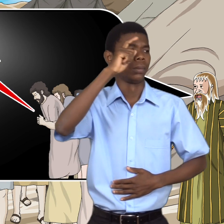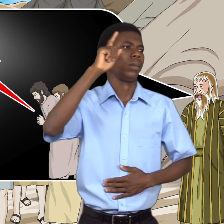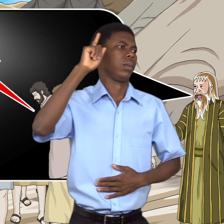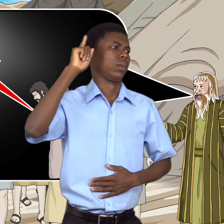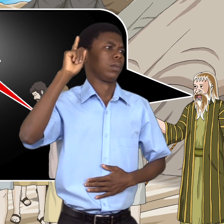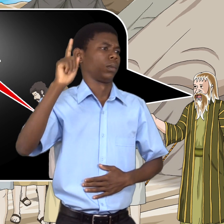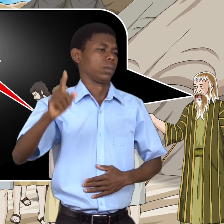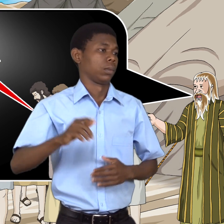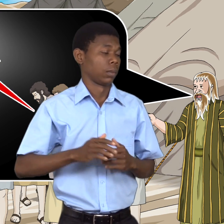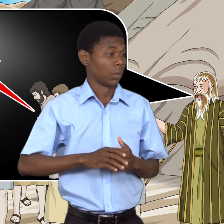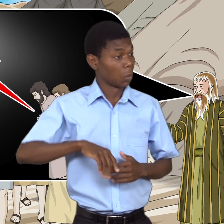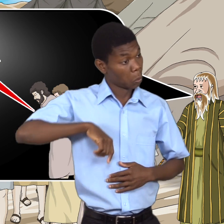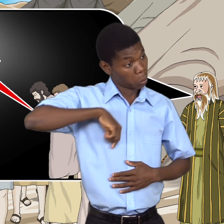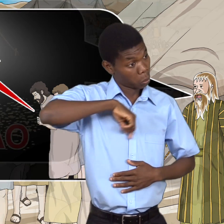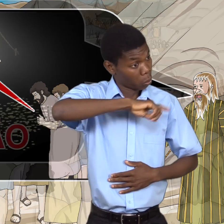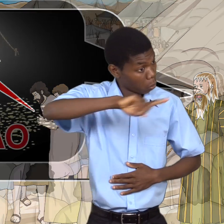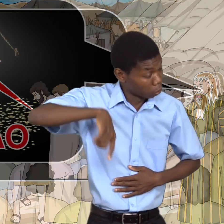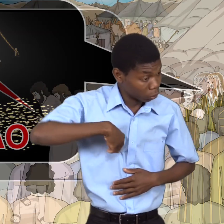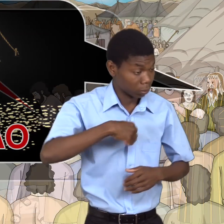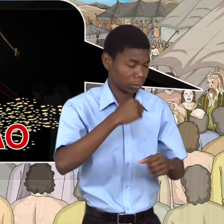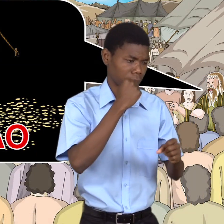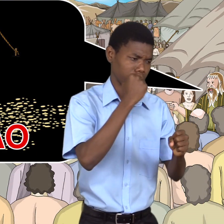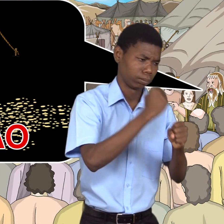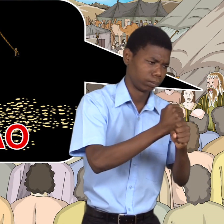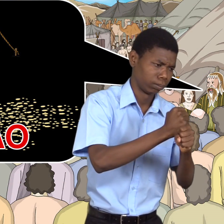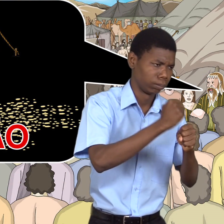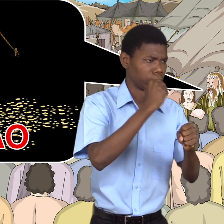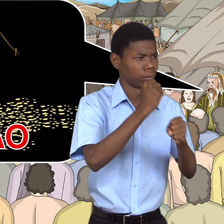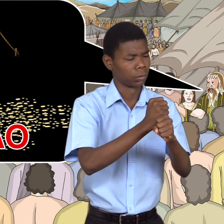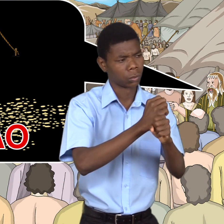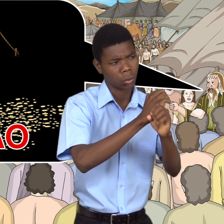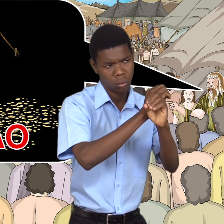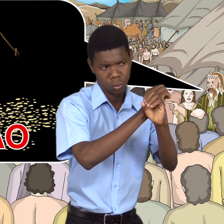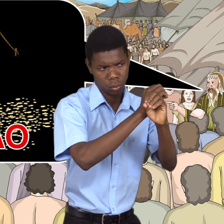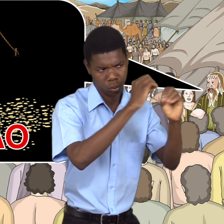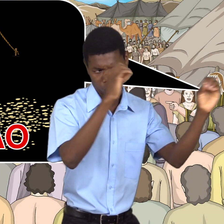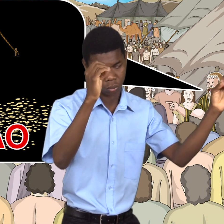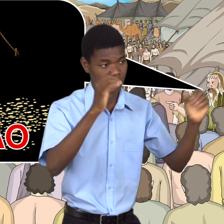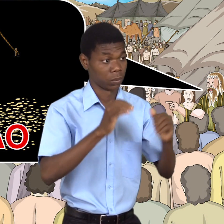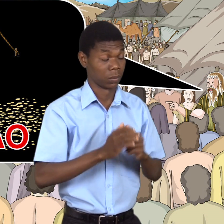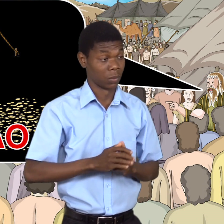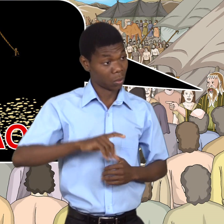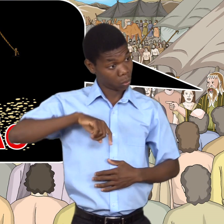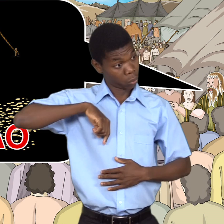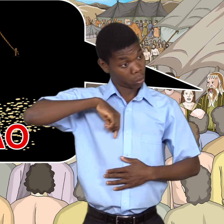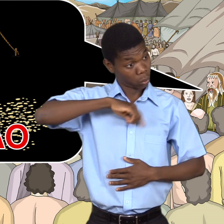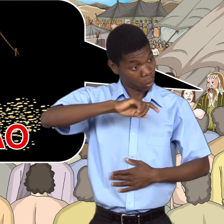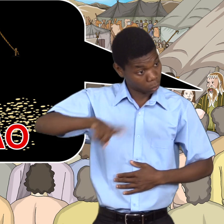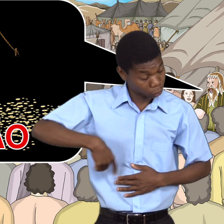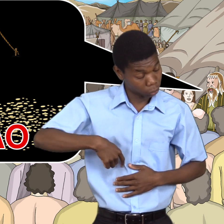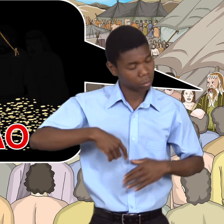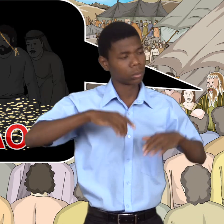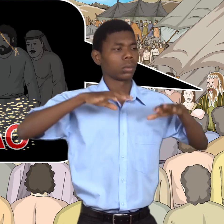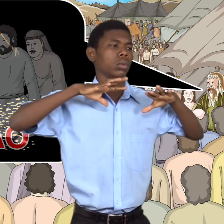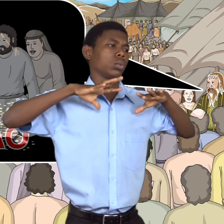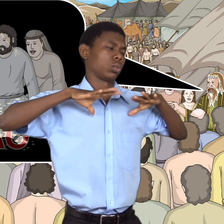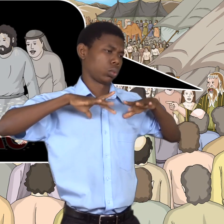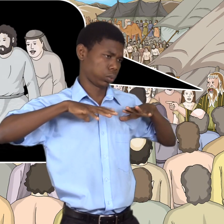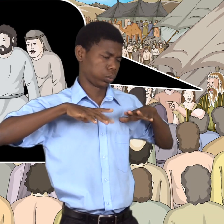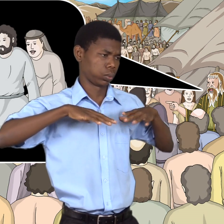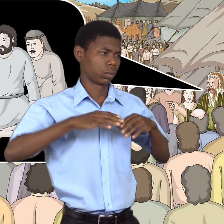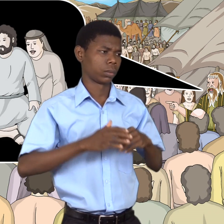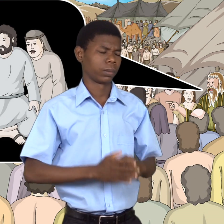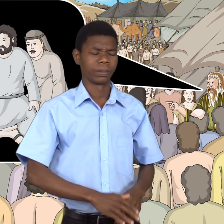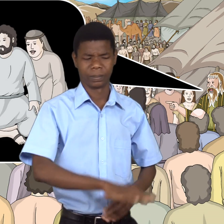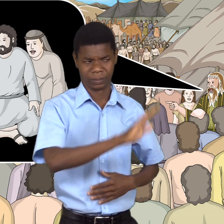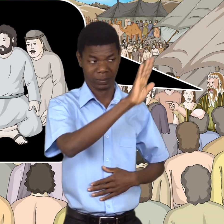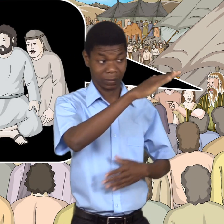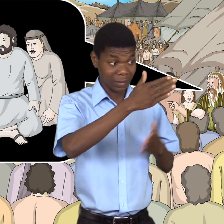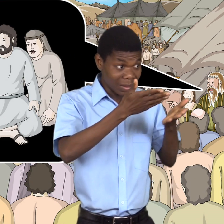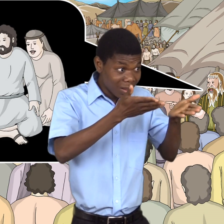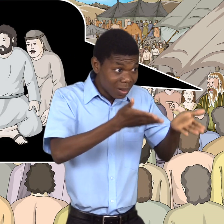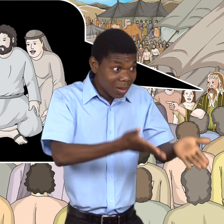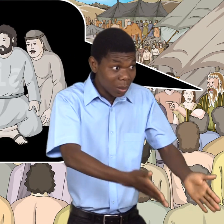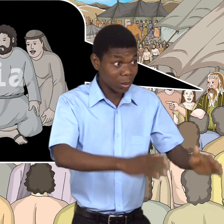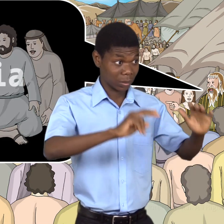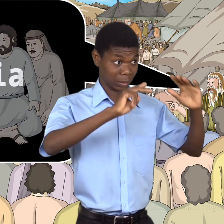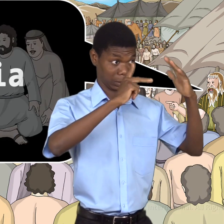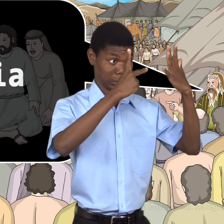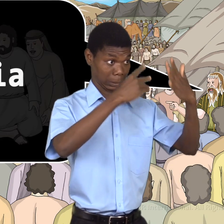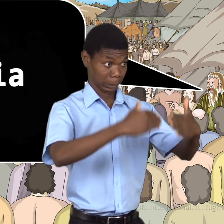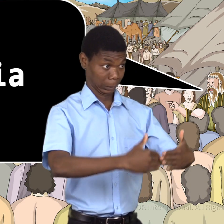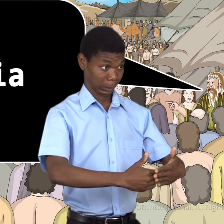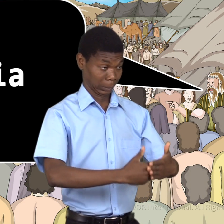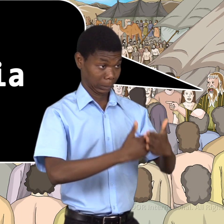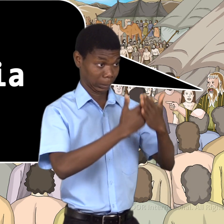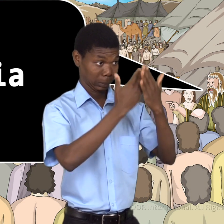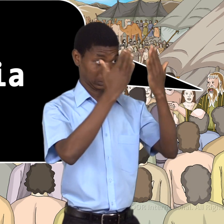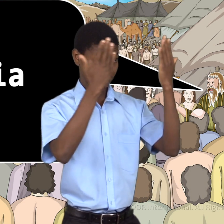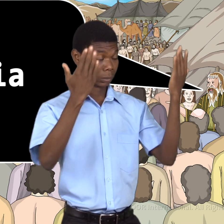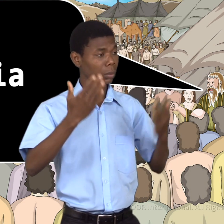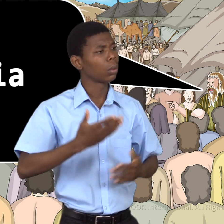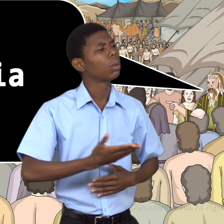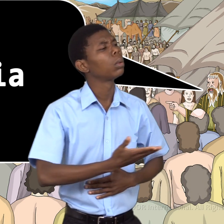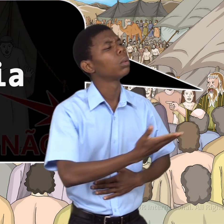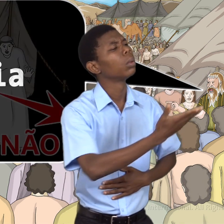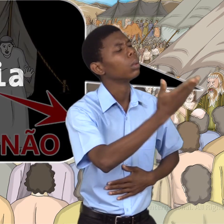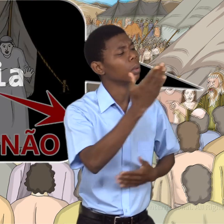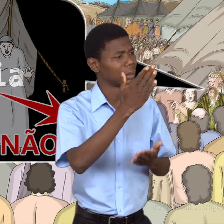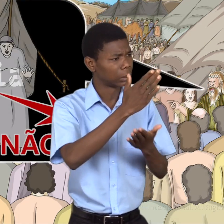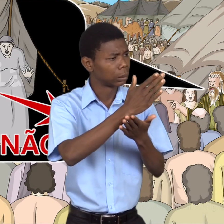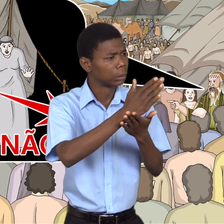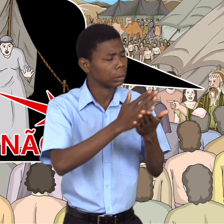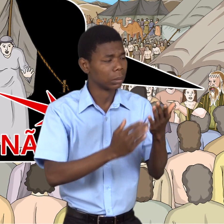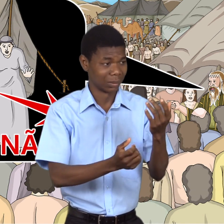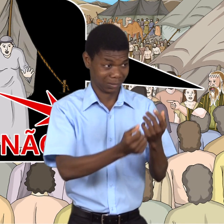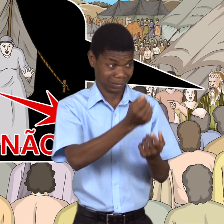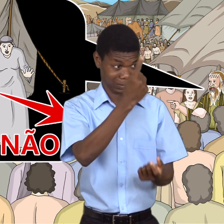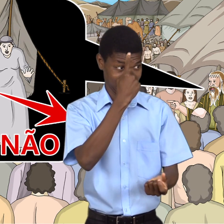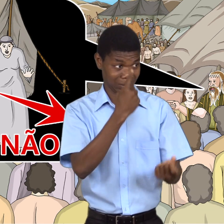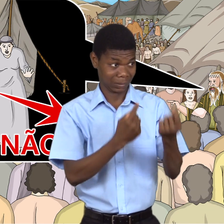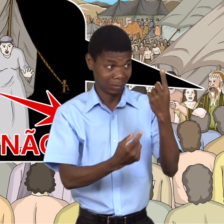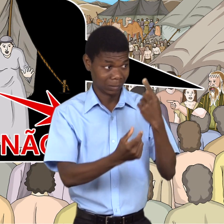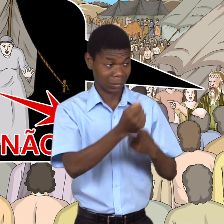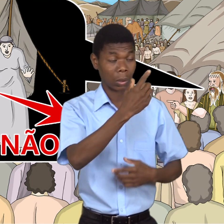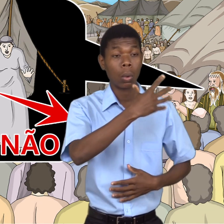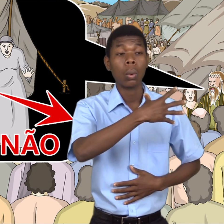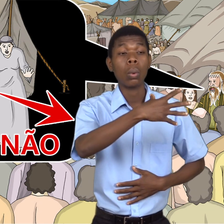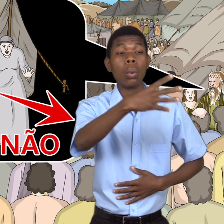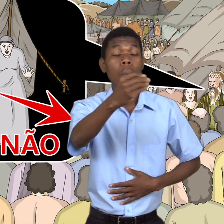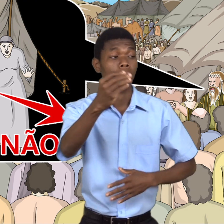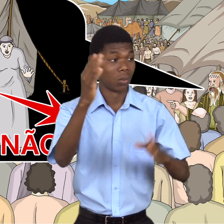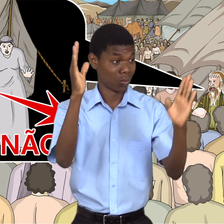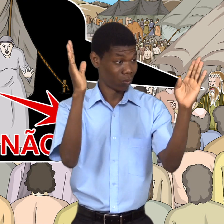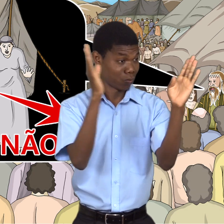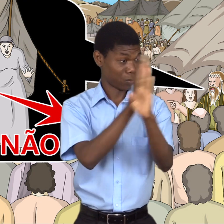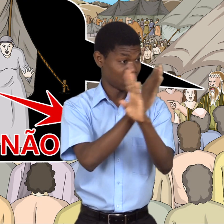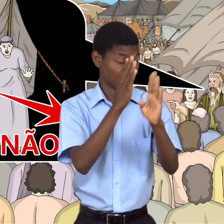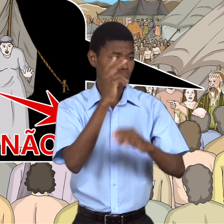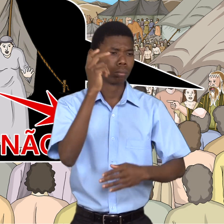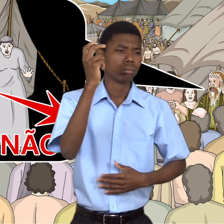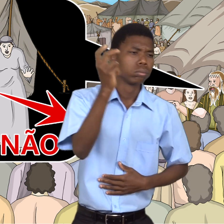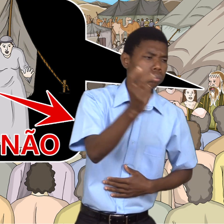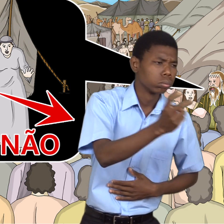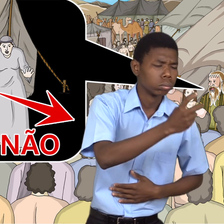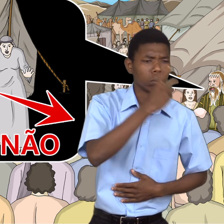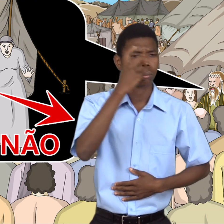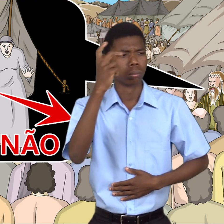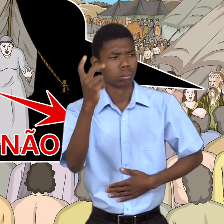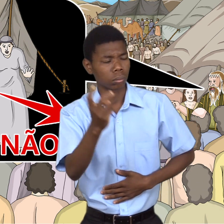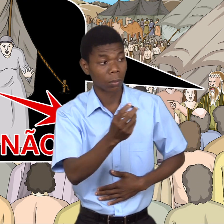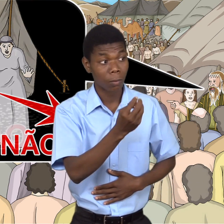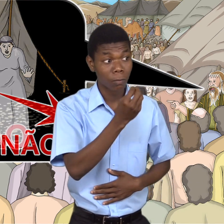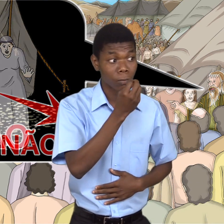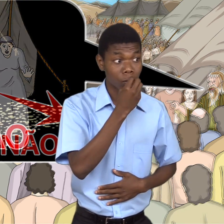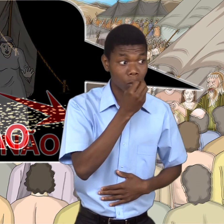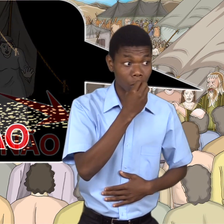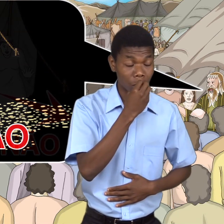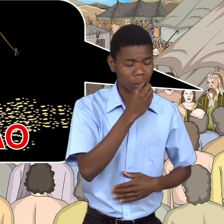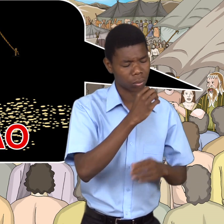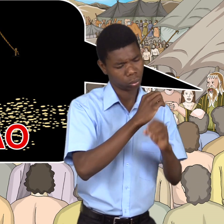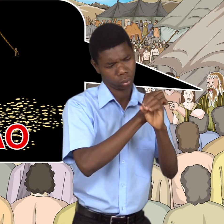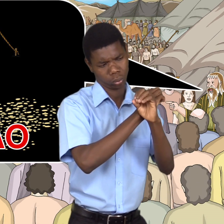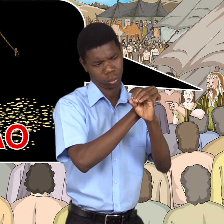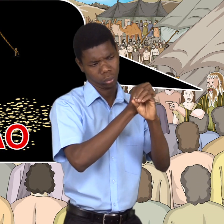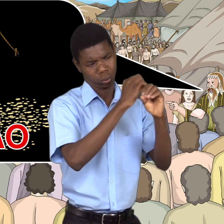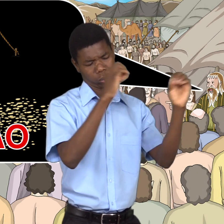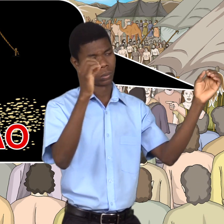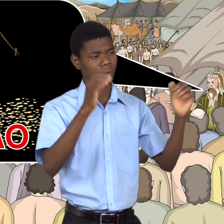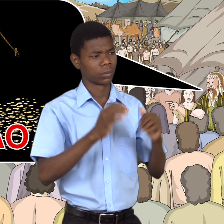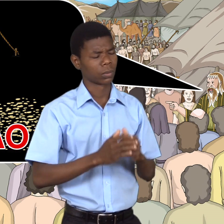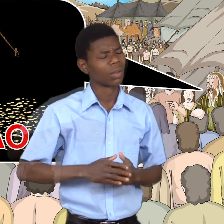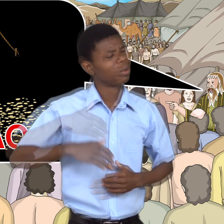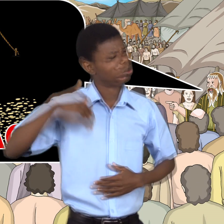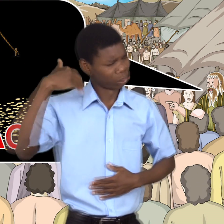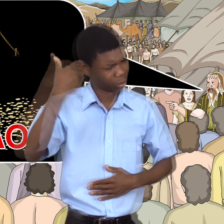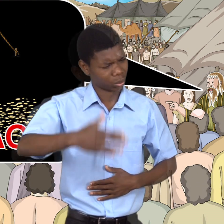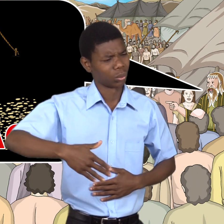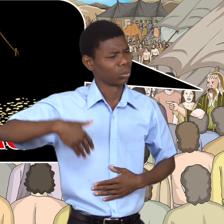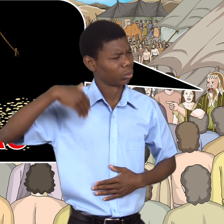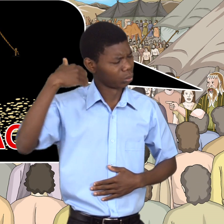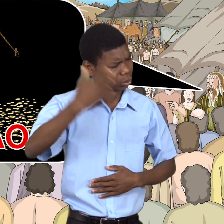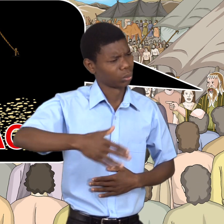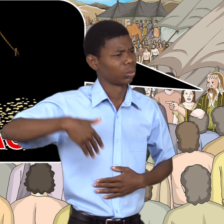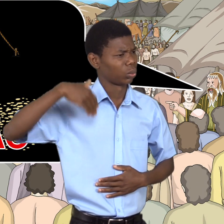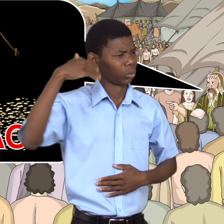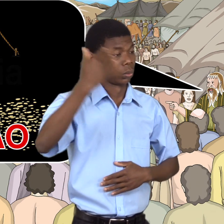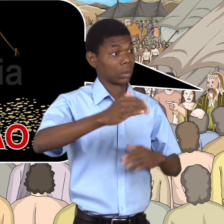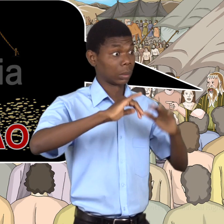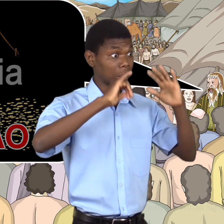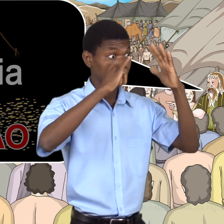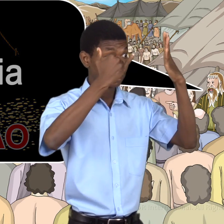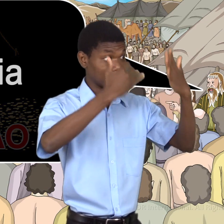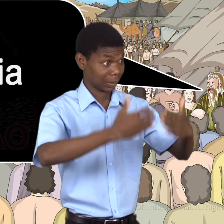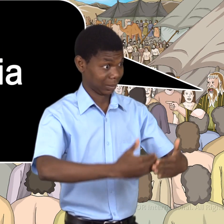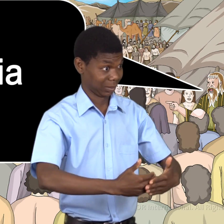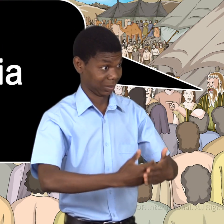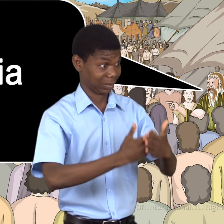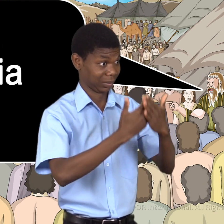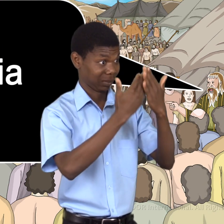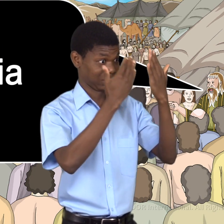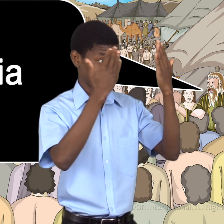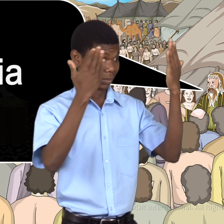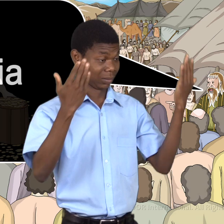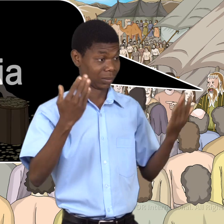Today you will not find anything in the field.